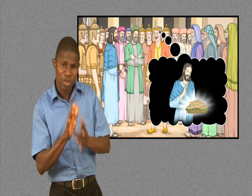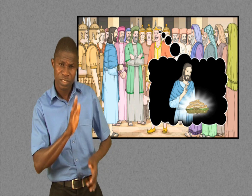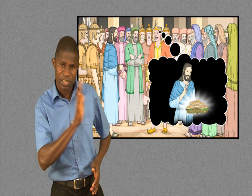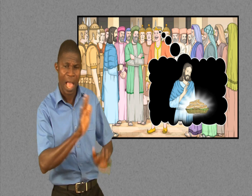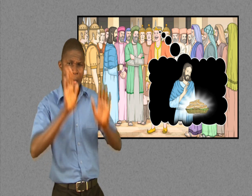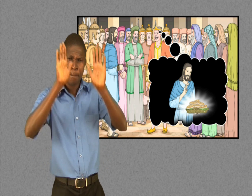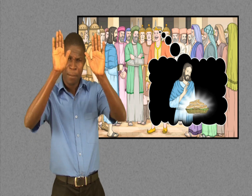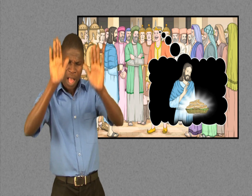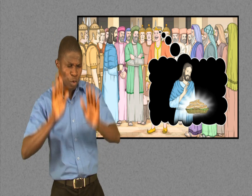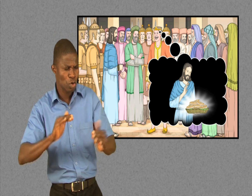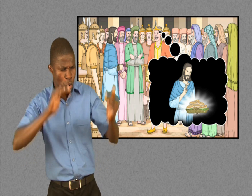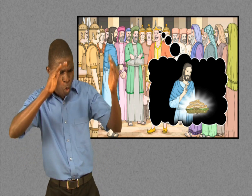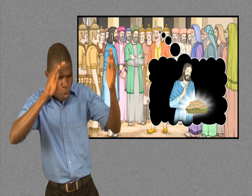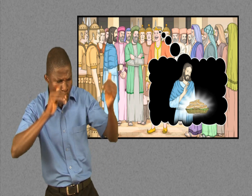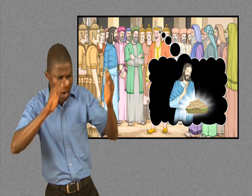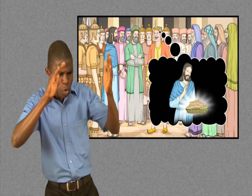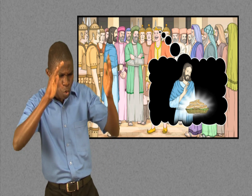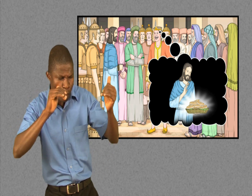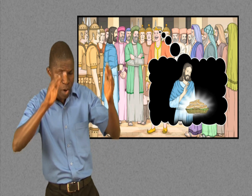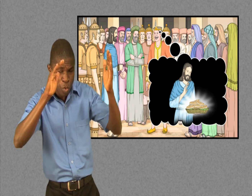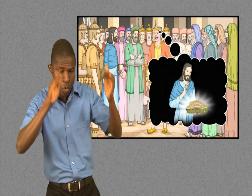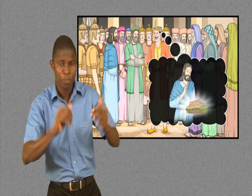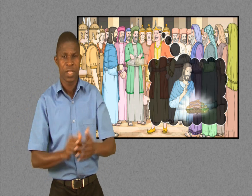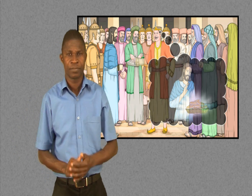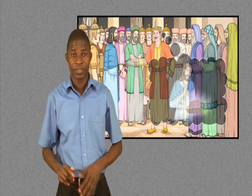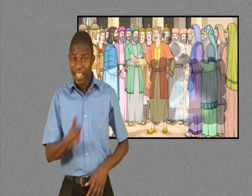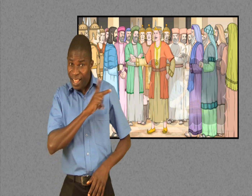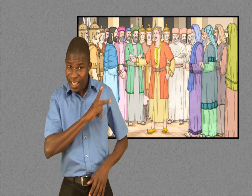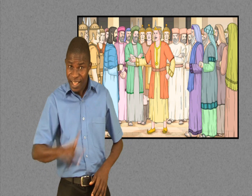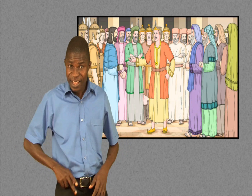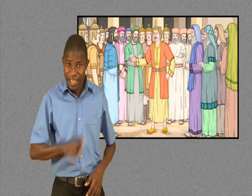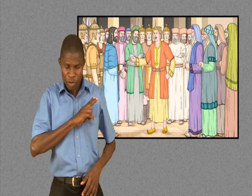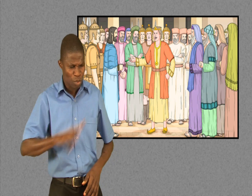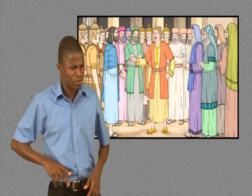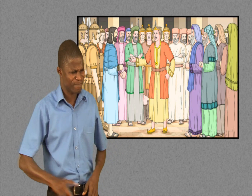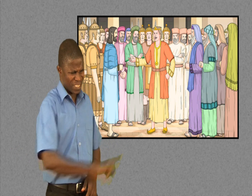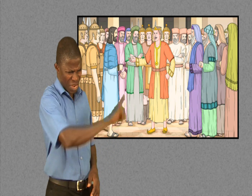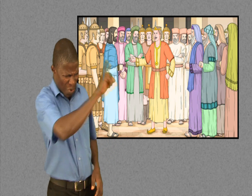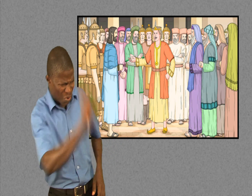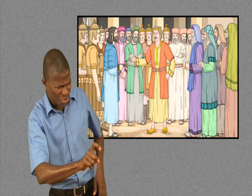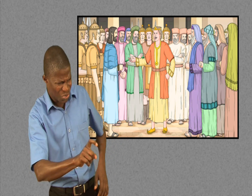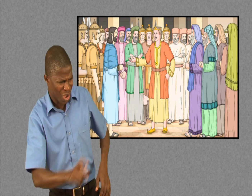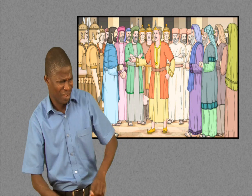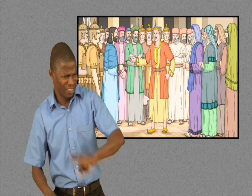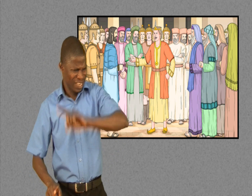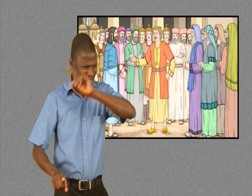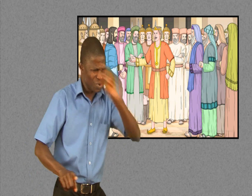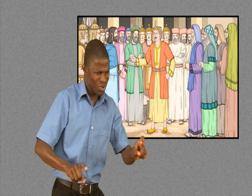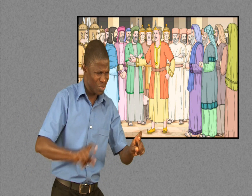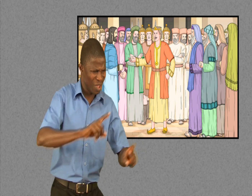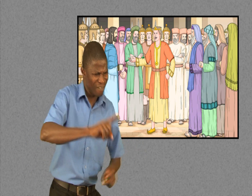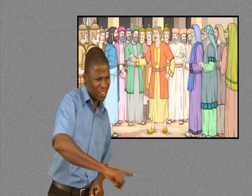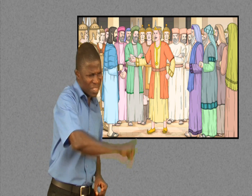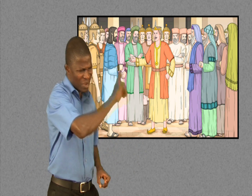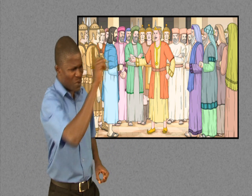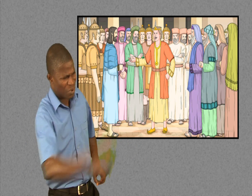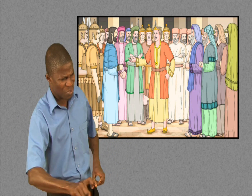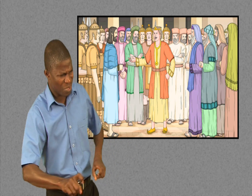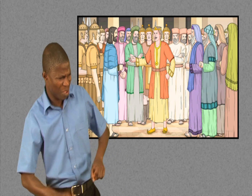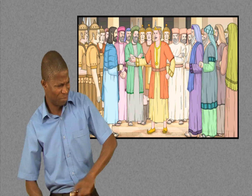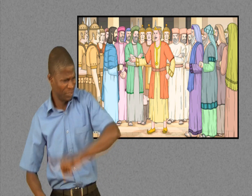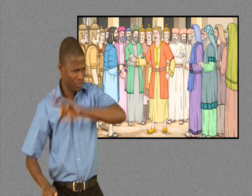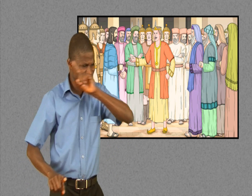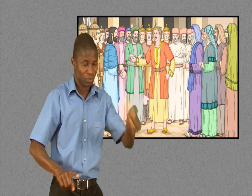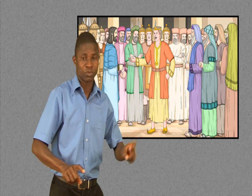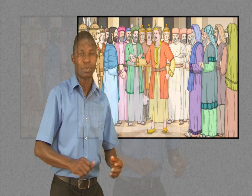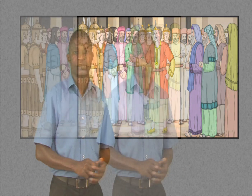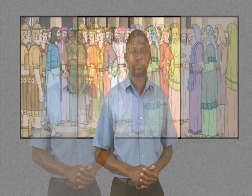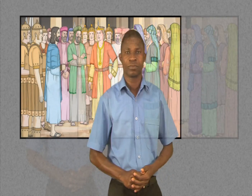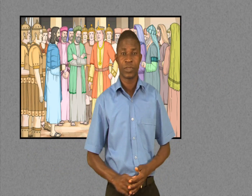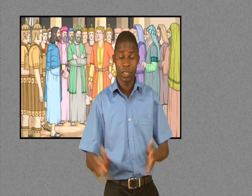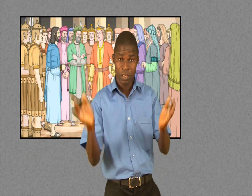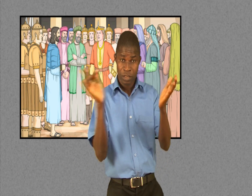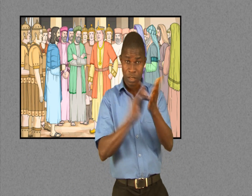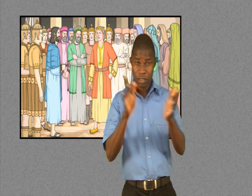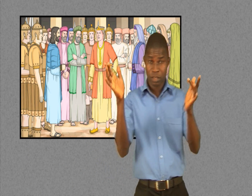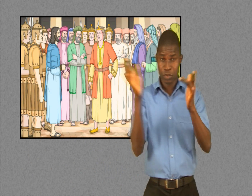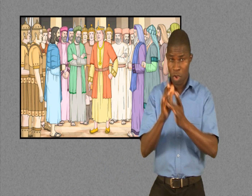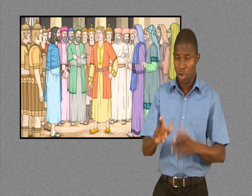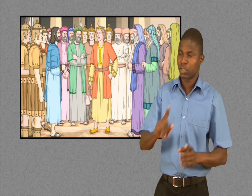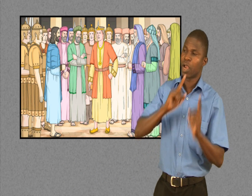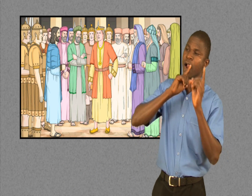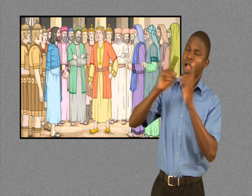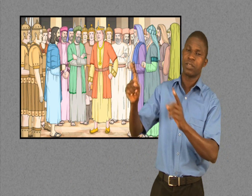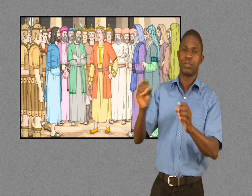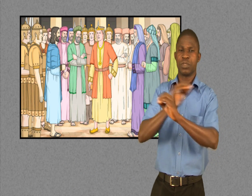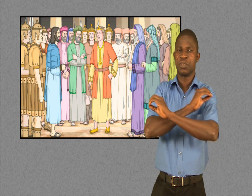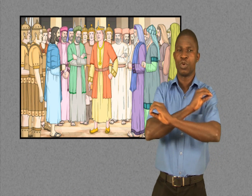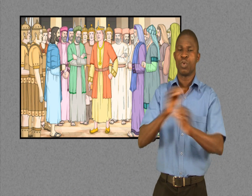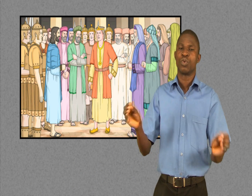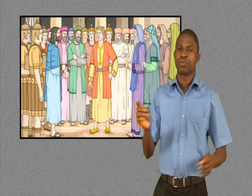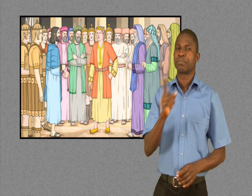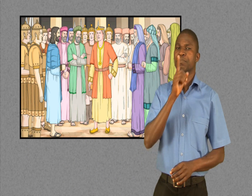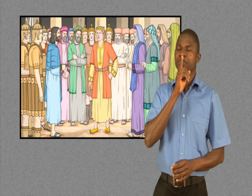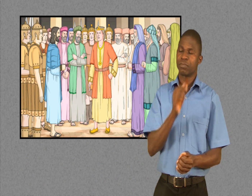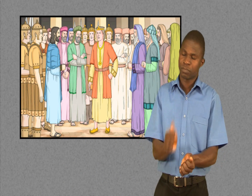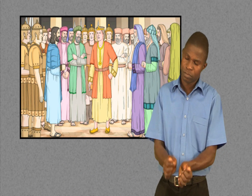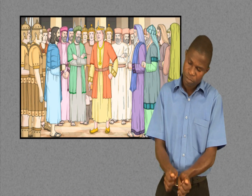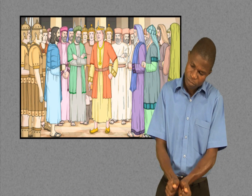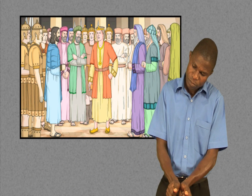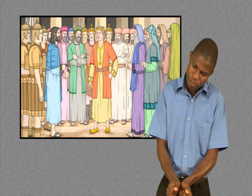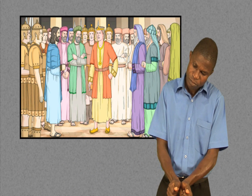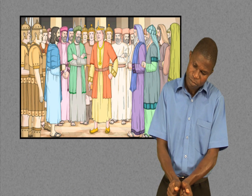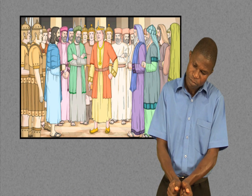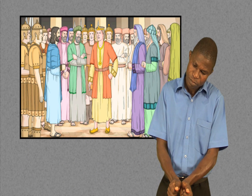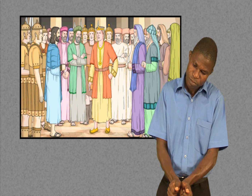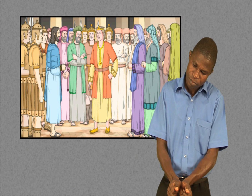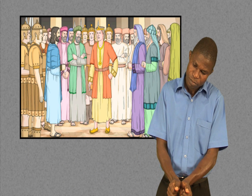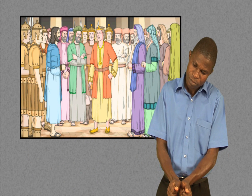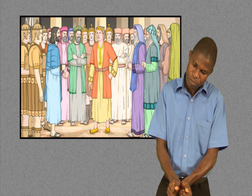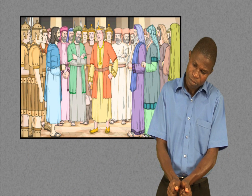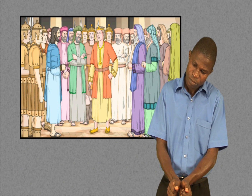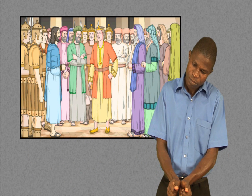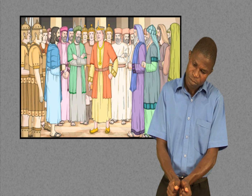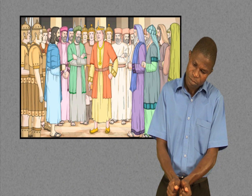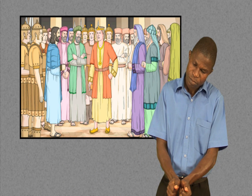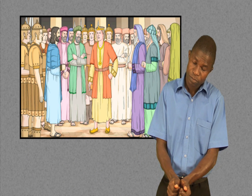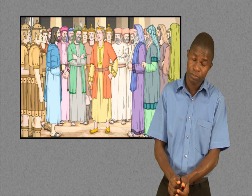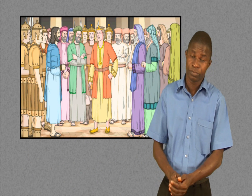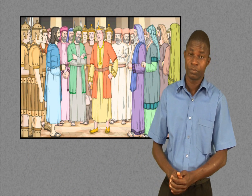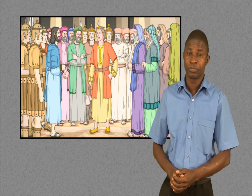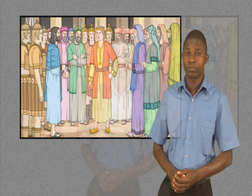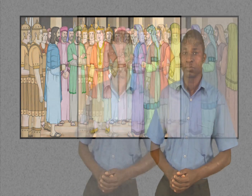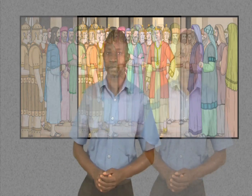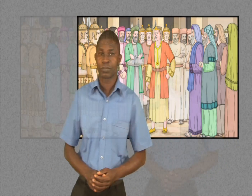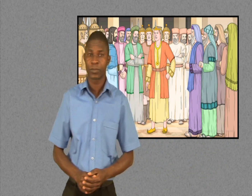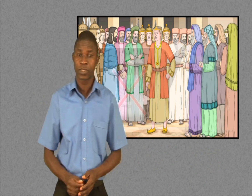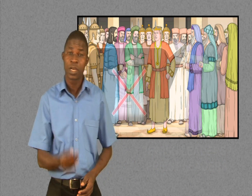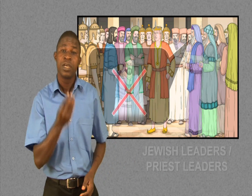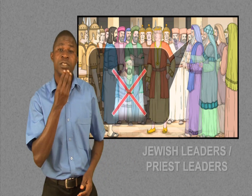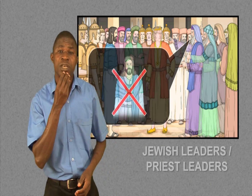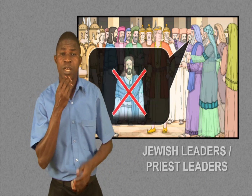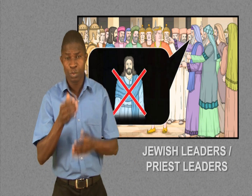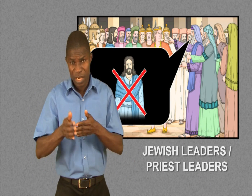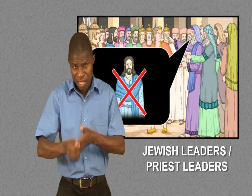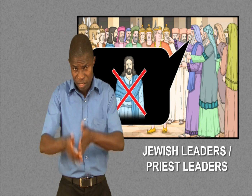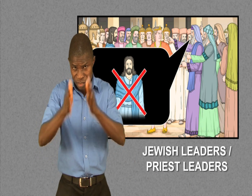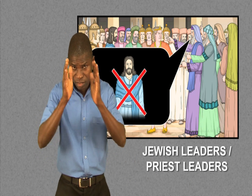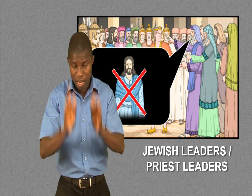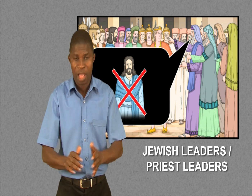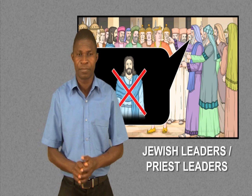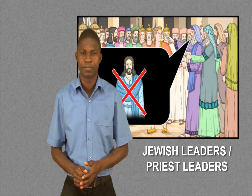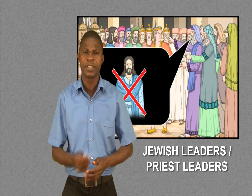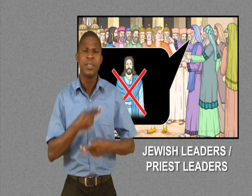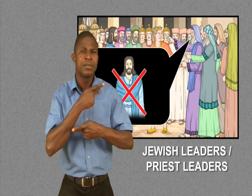Herod questioned Jesus at great length, but He gave no answer.